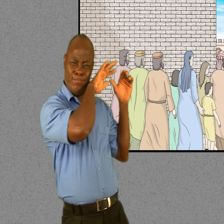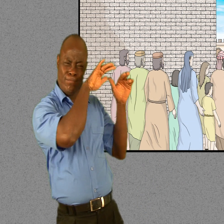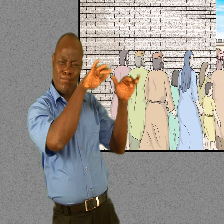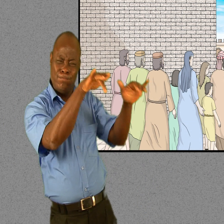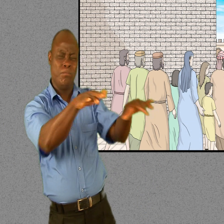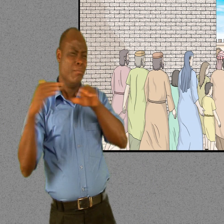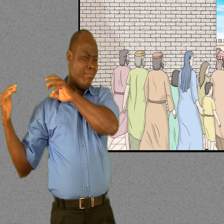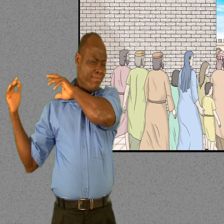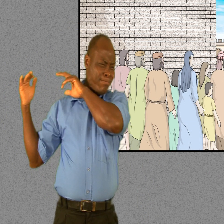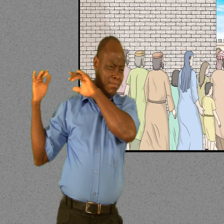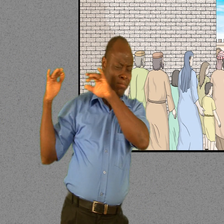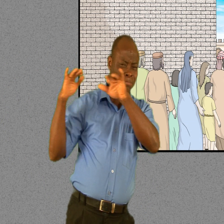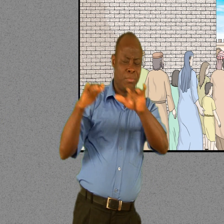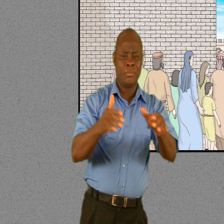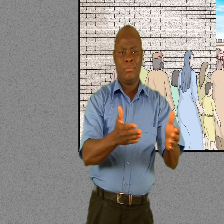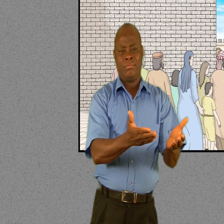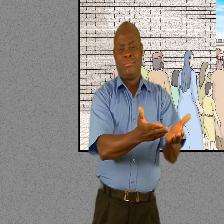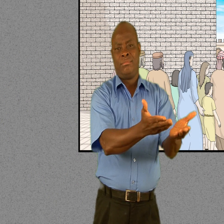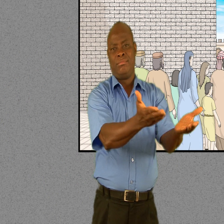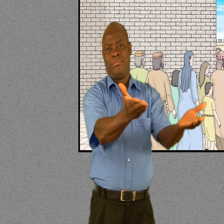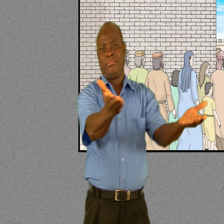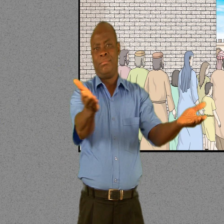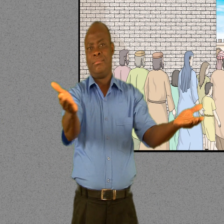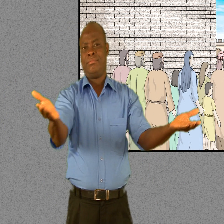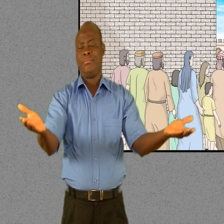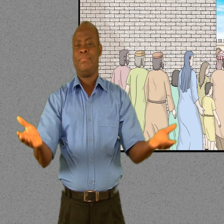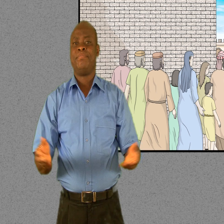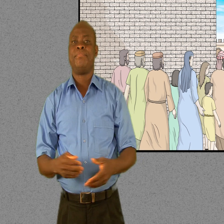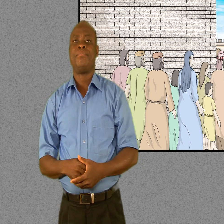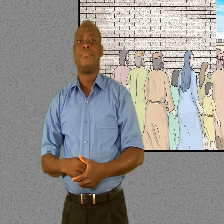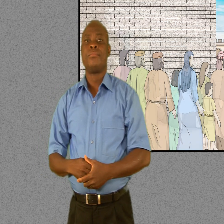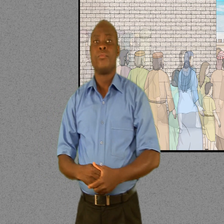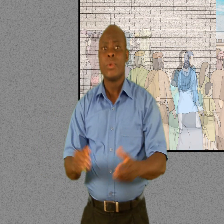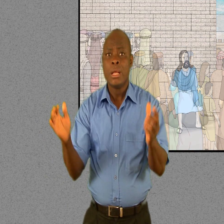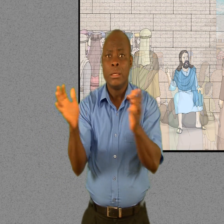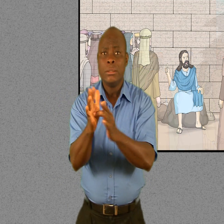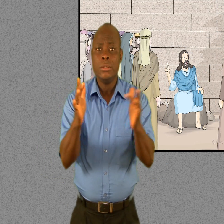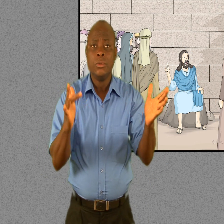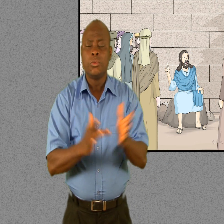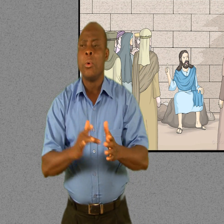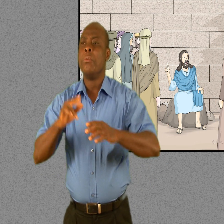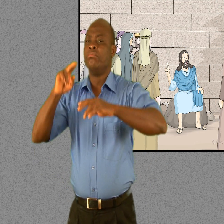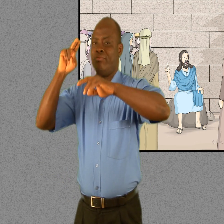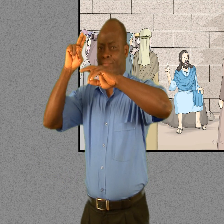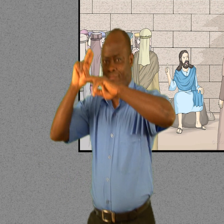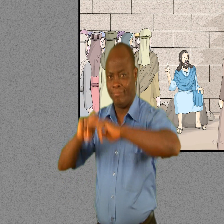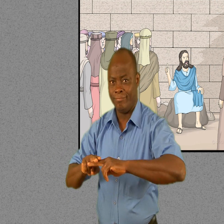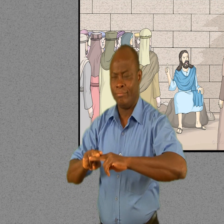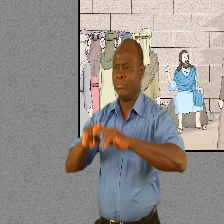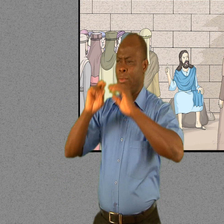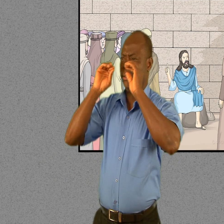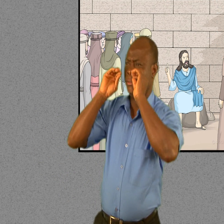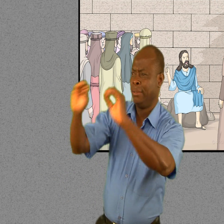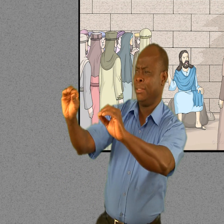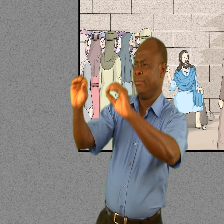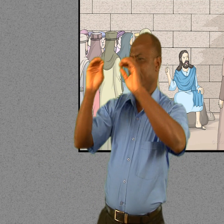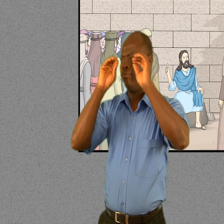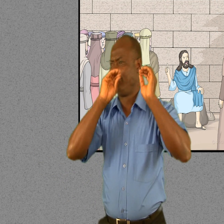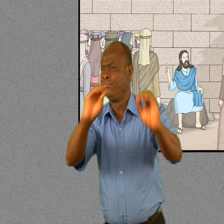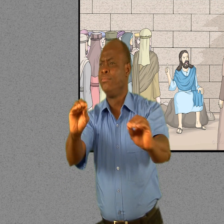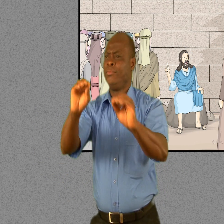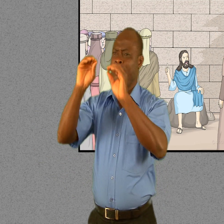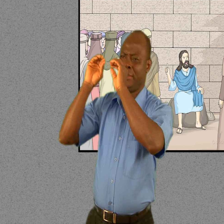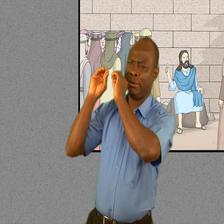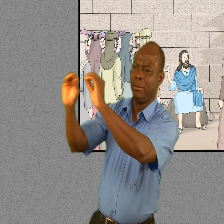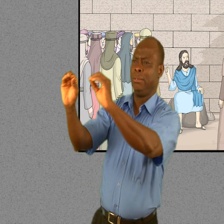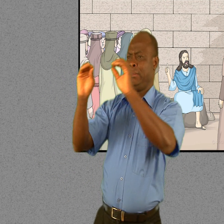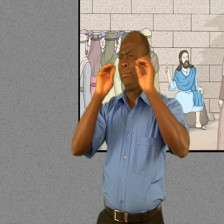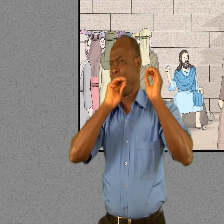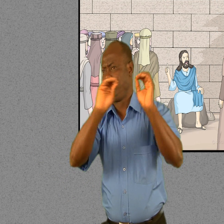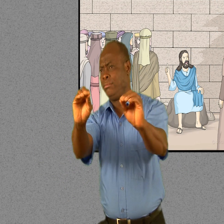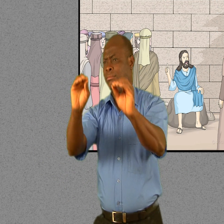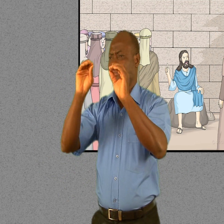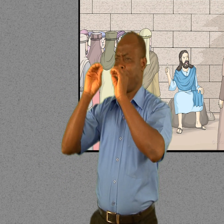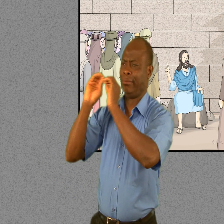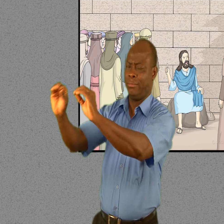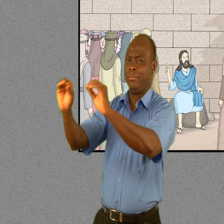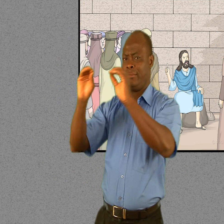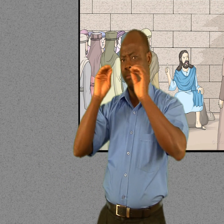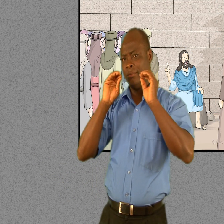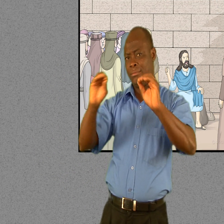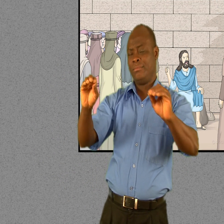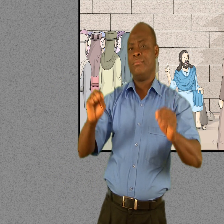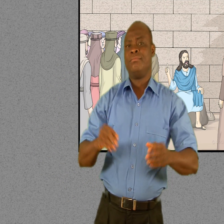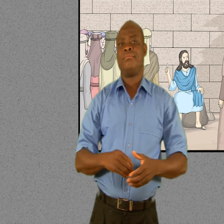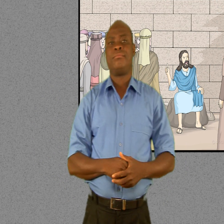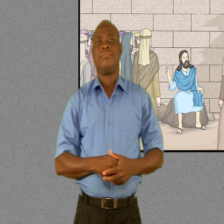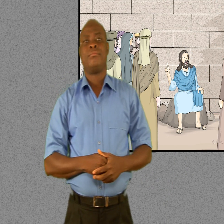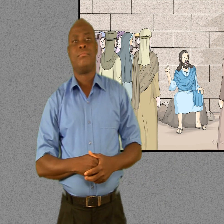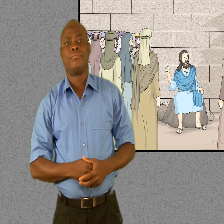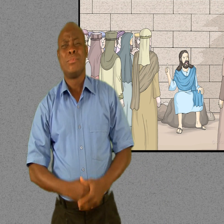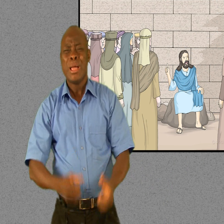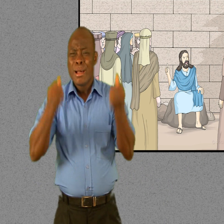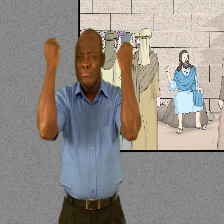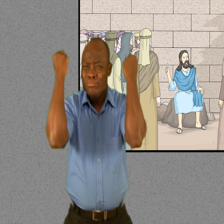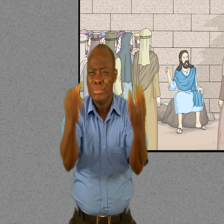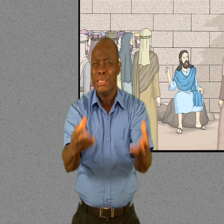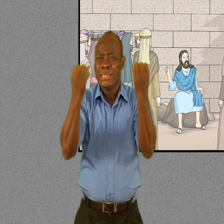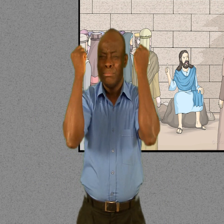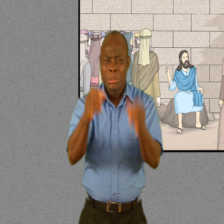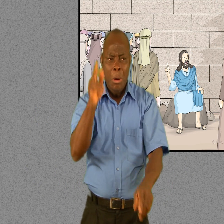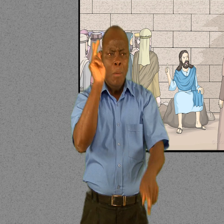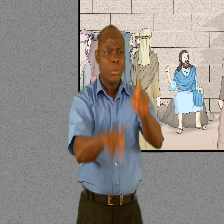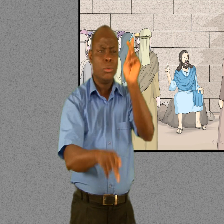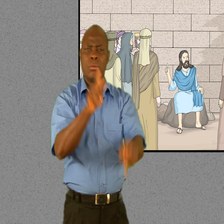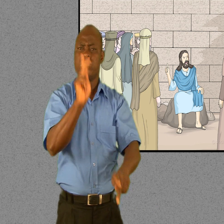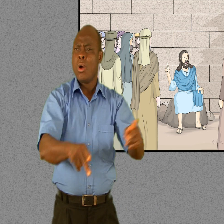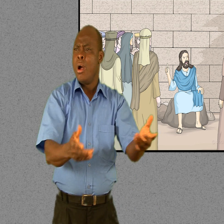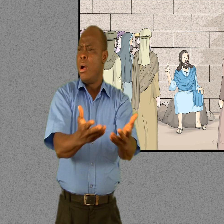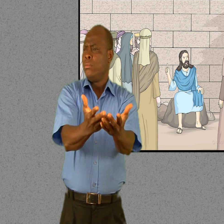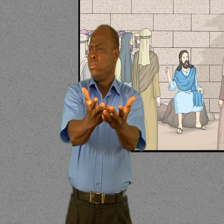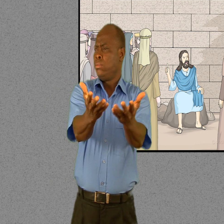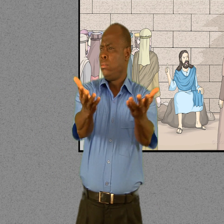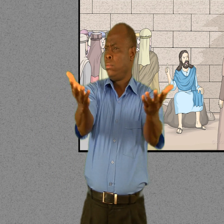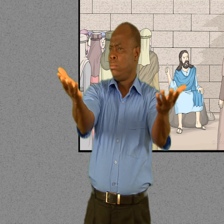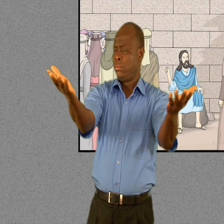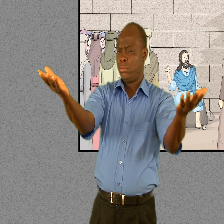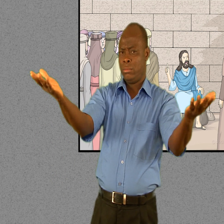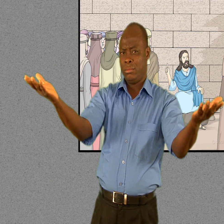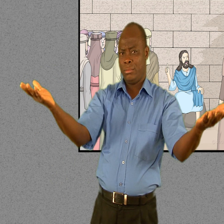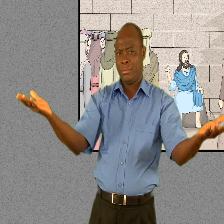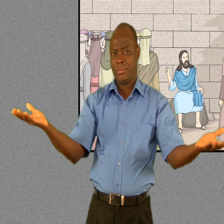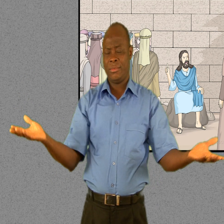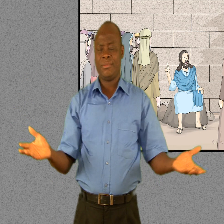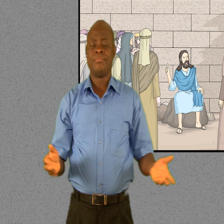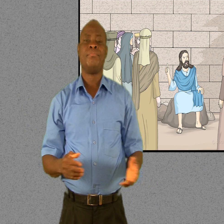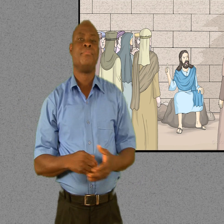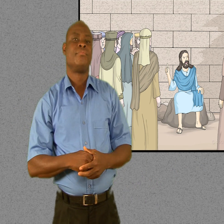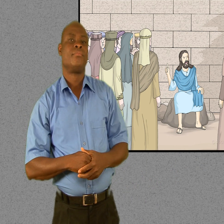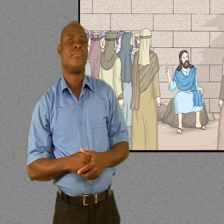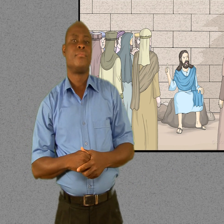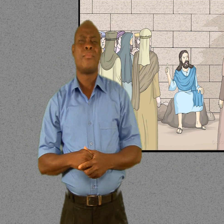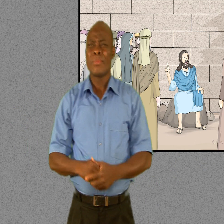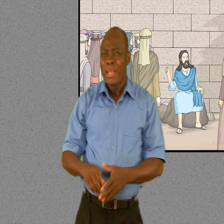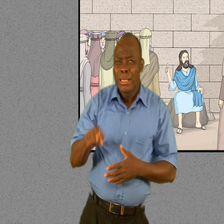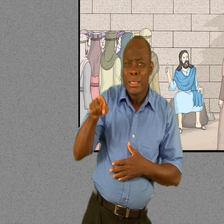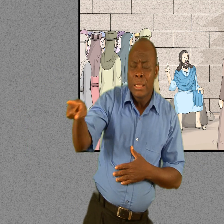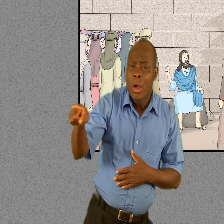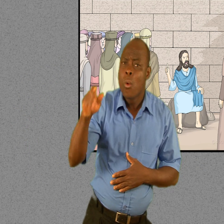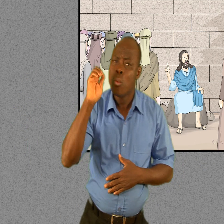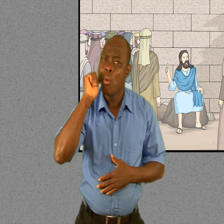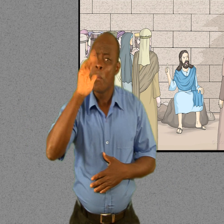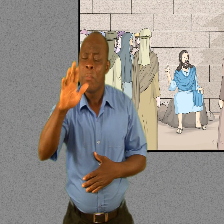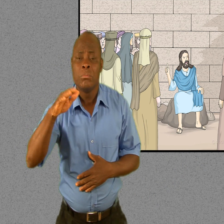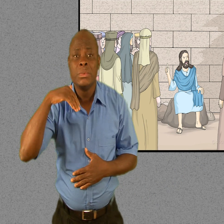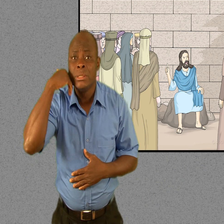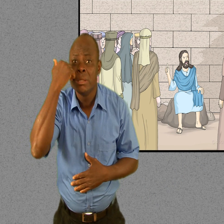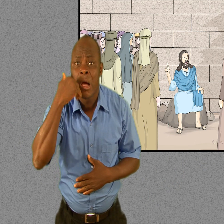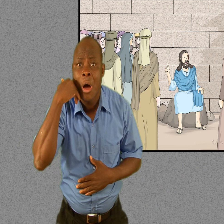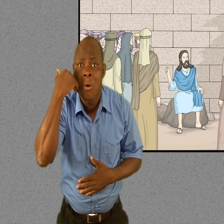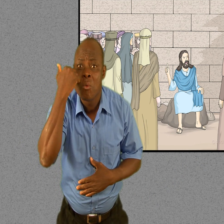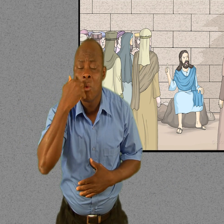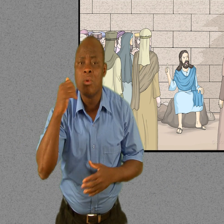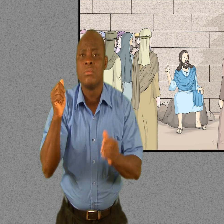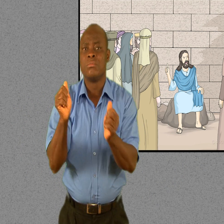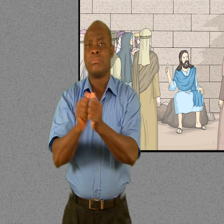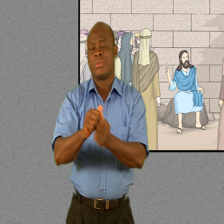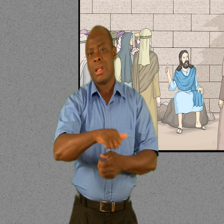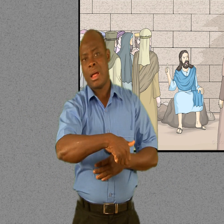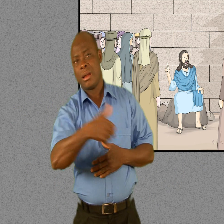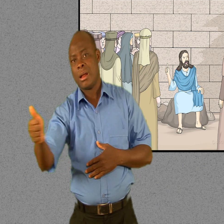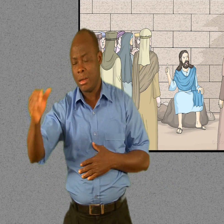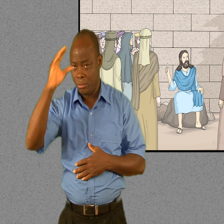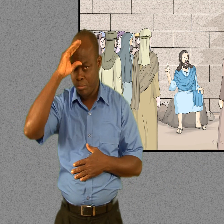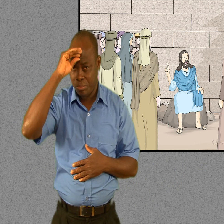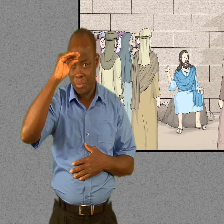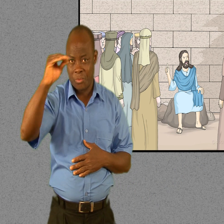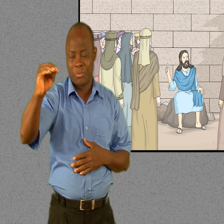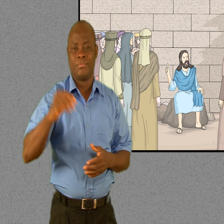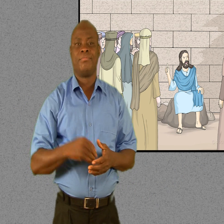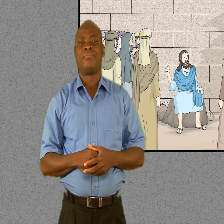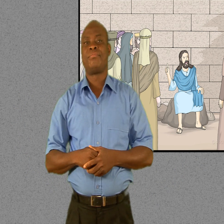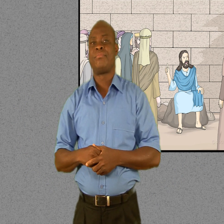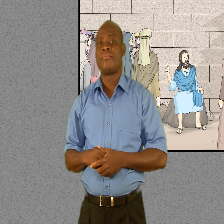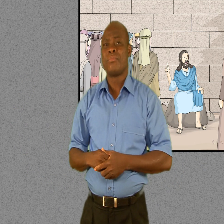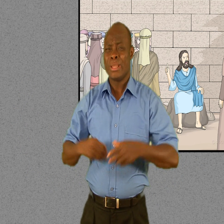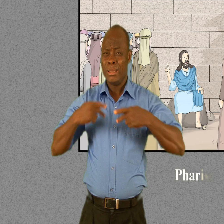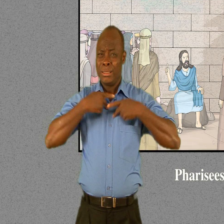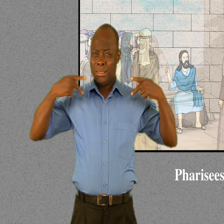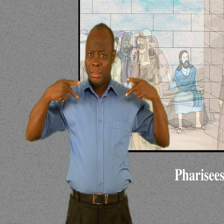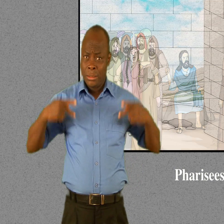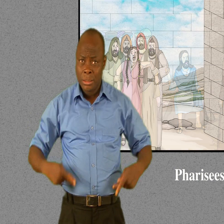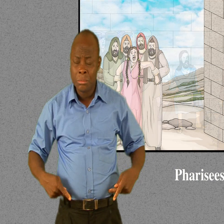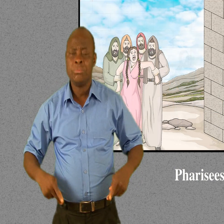All the people came to Him, and He sat down to teach them.